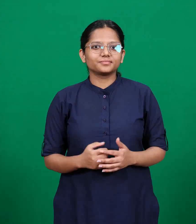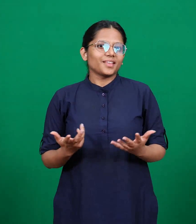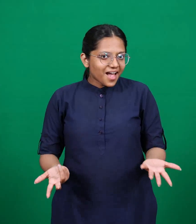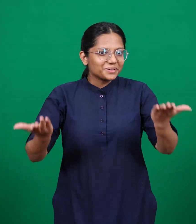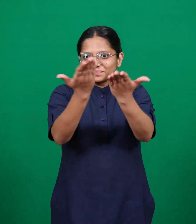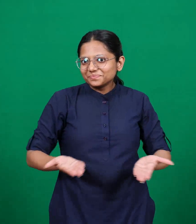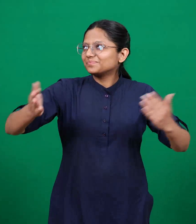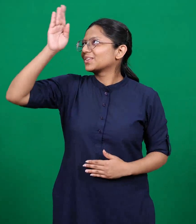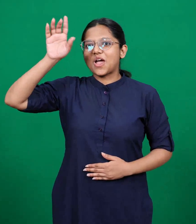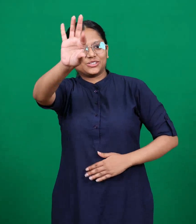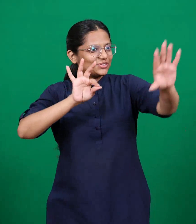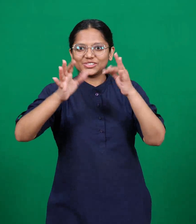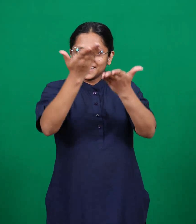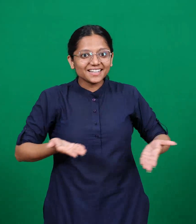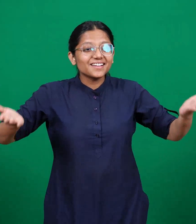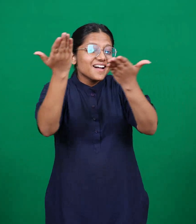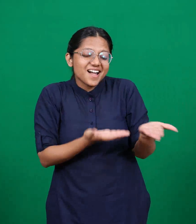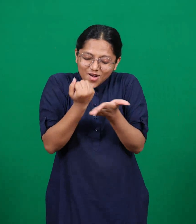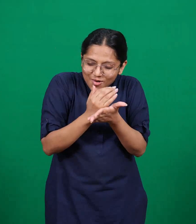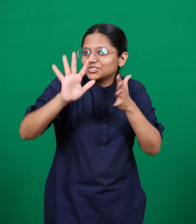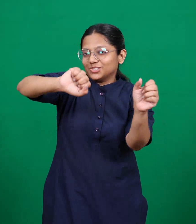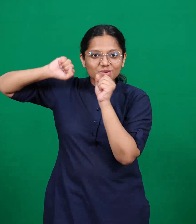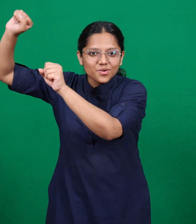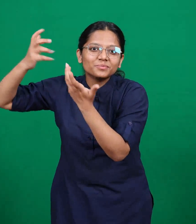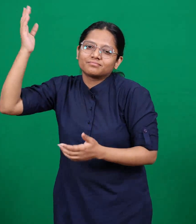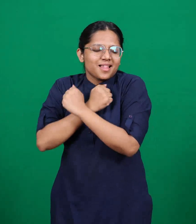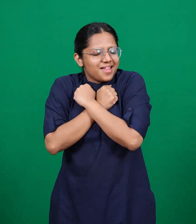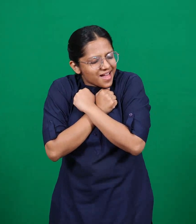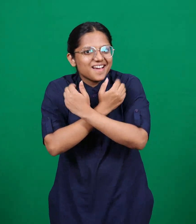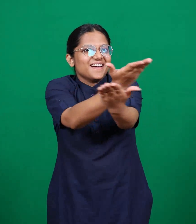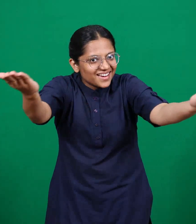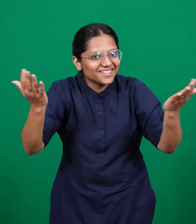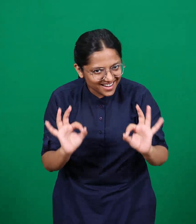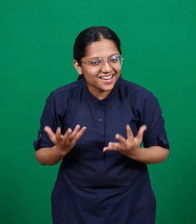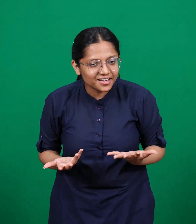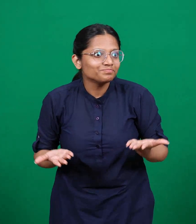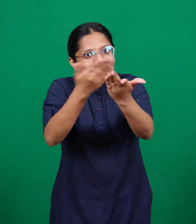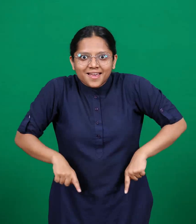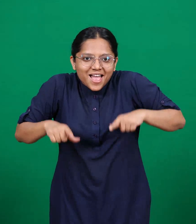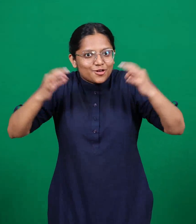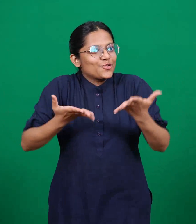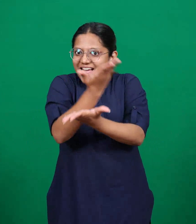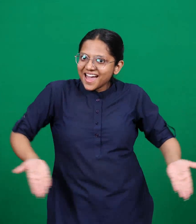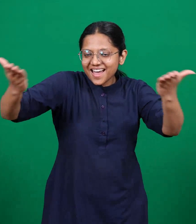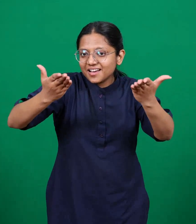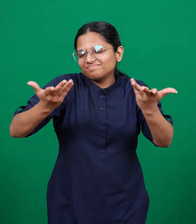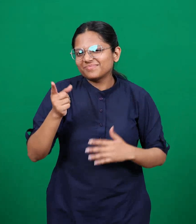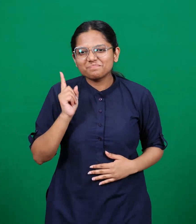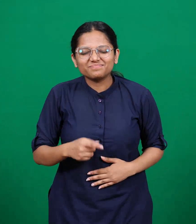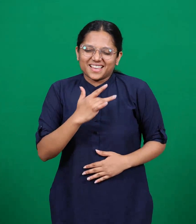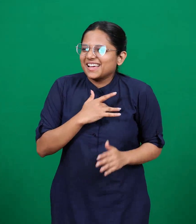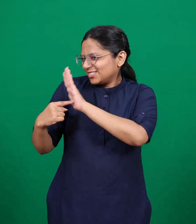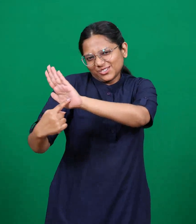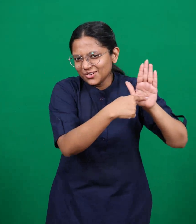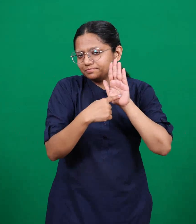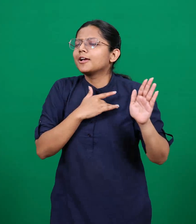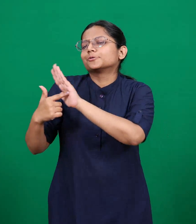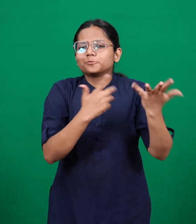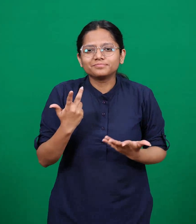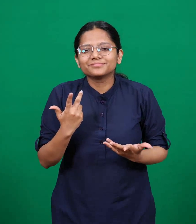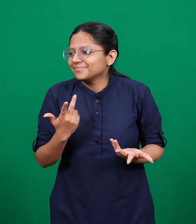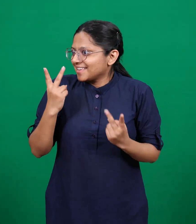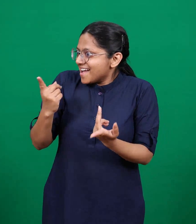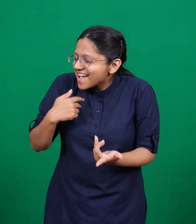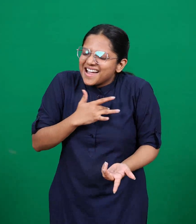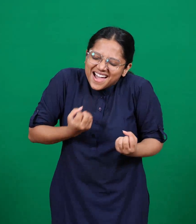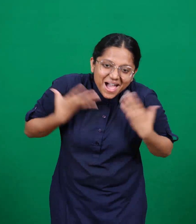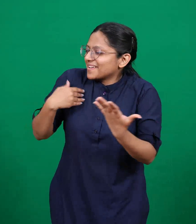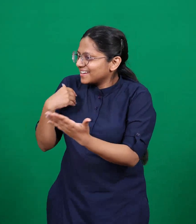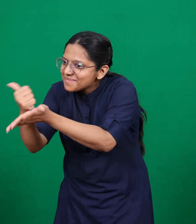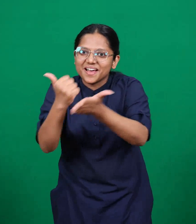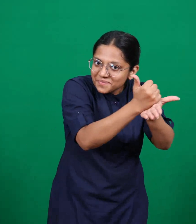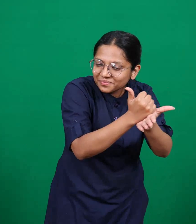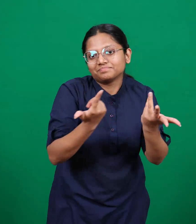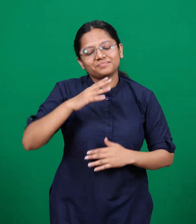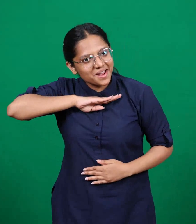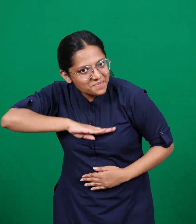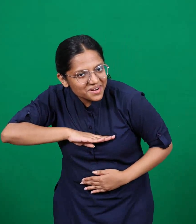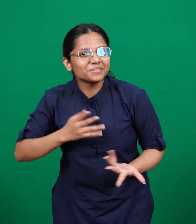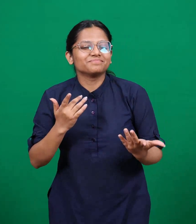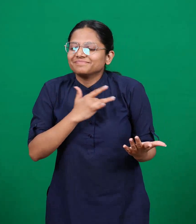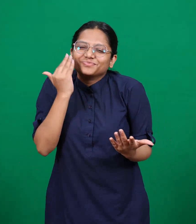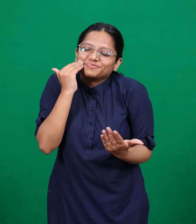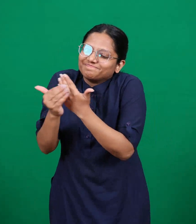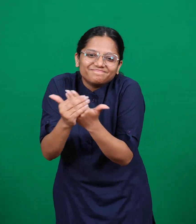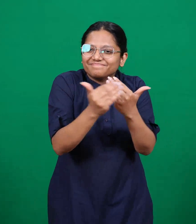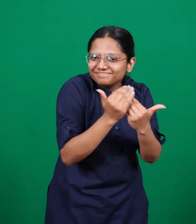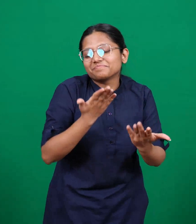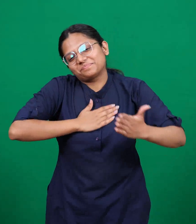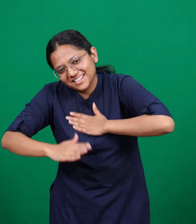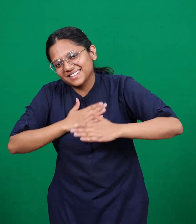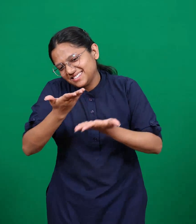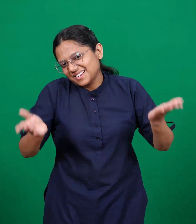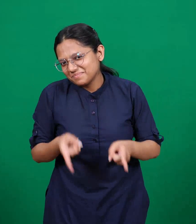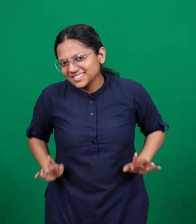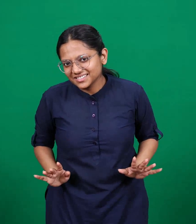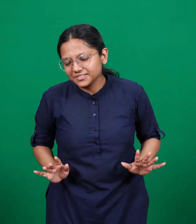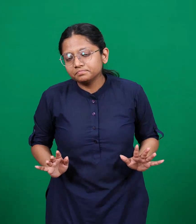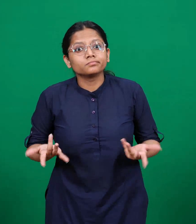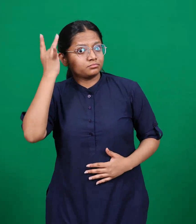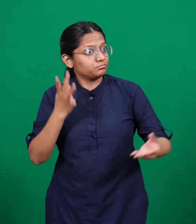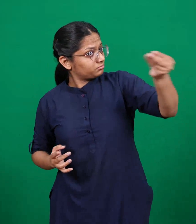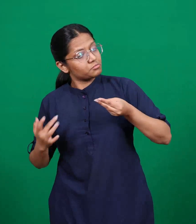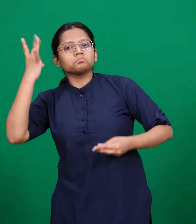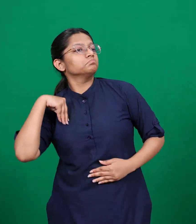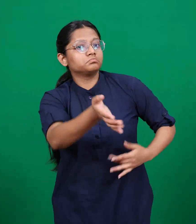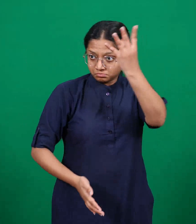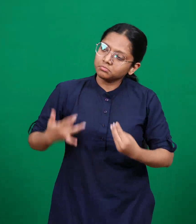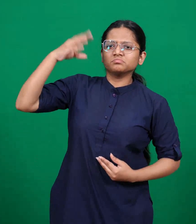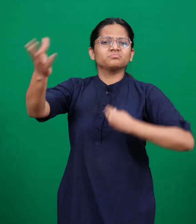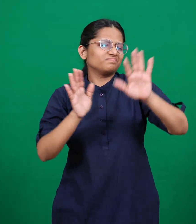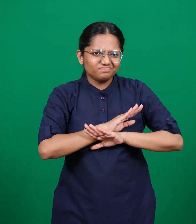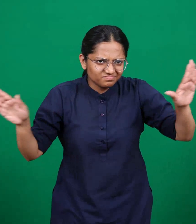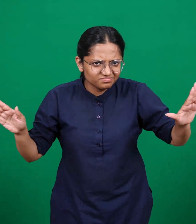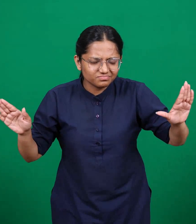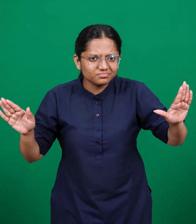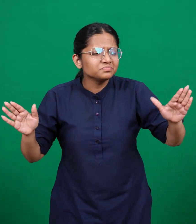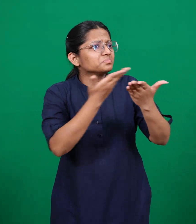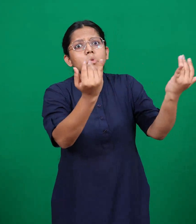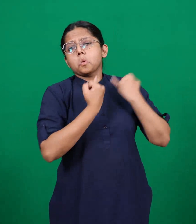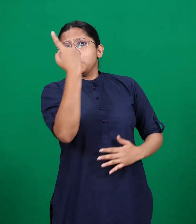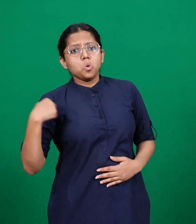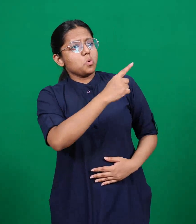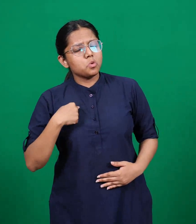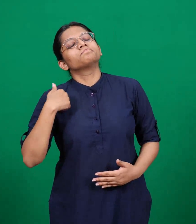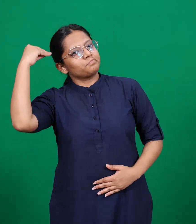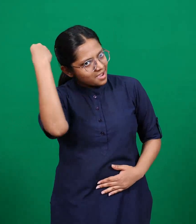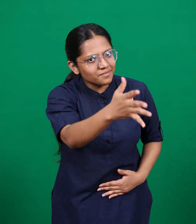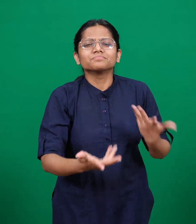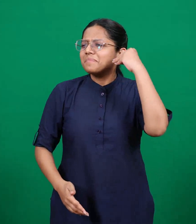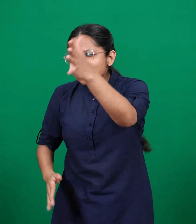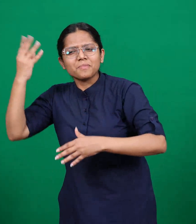Therefore, as the elect of God, holy and beloved, clothe yourselves with hearts of compassion, kindness, humility, gentleness, and patience.